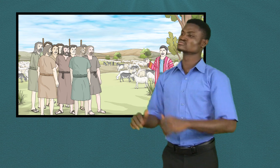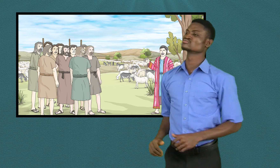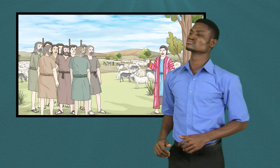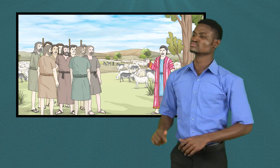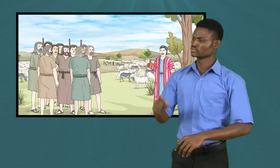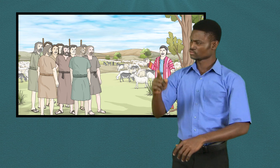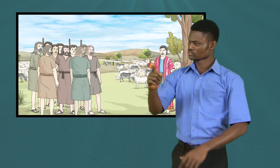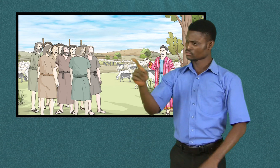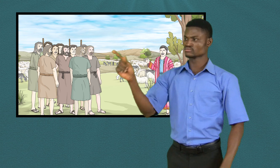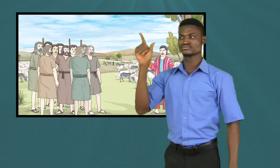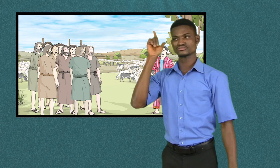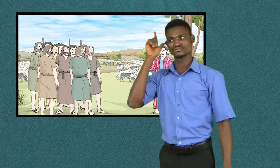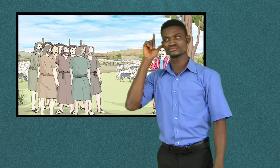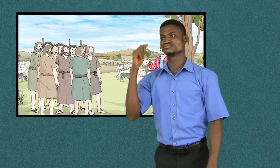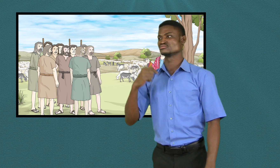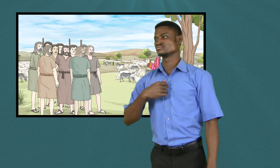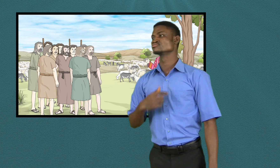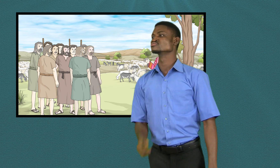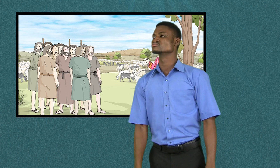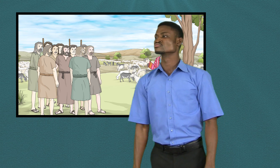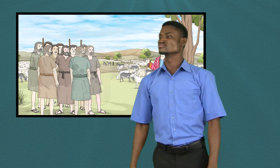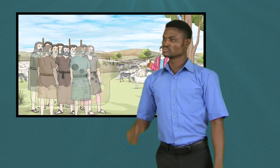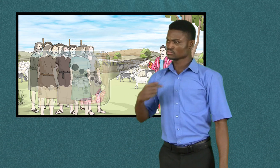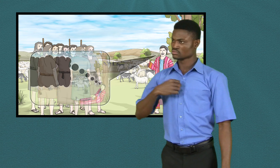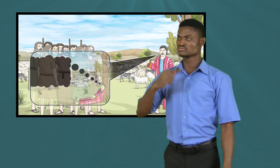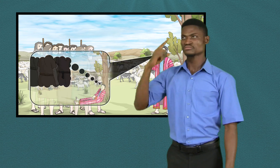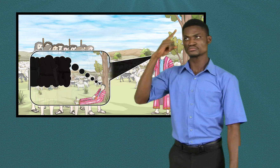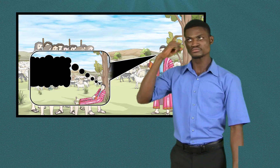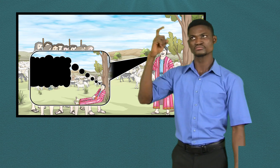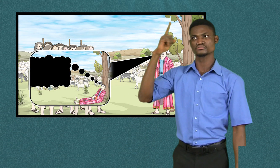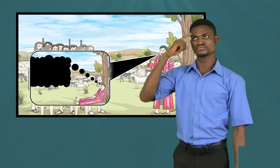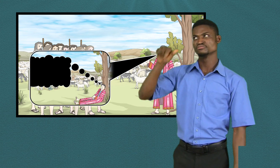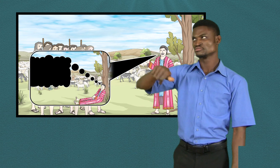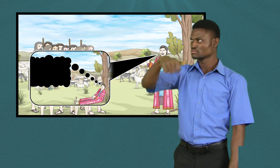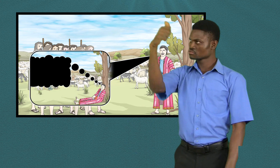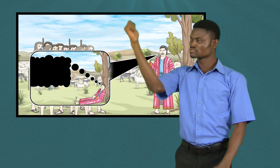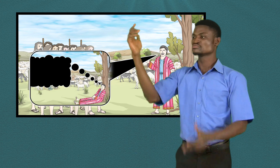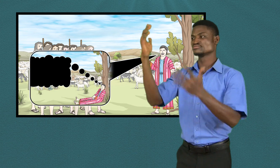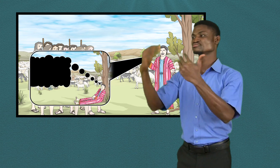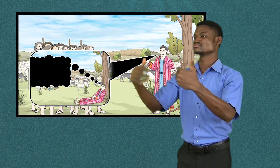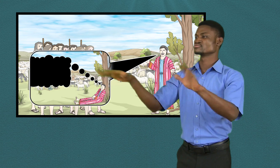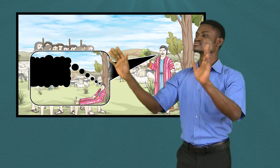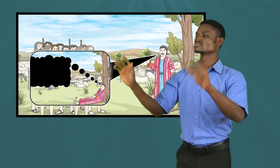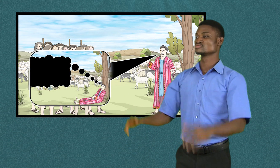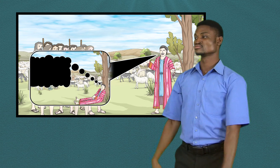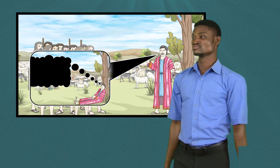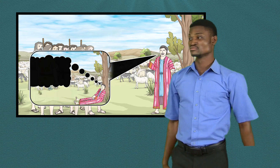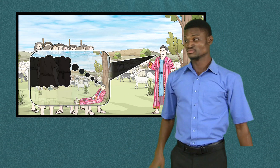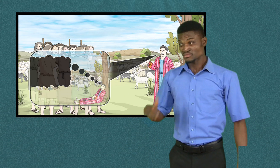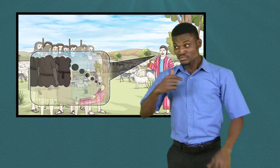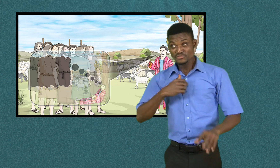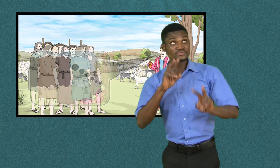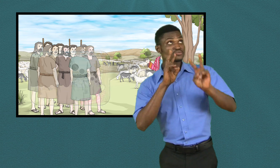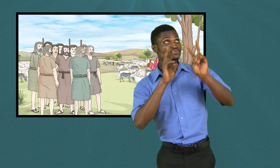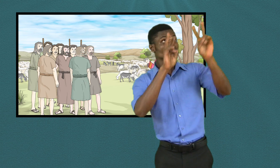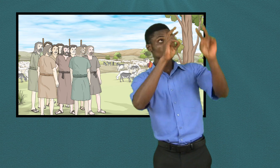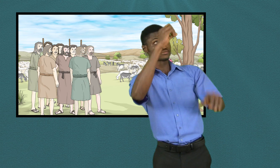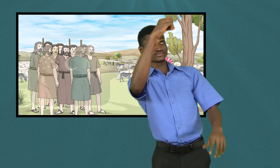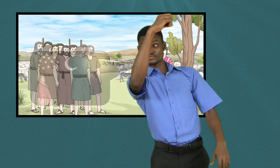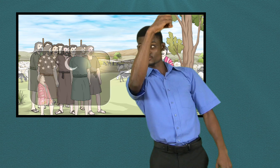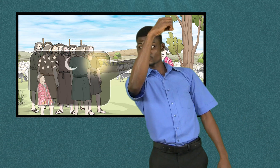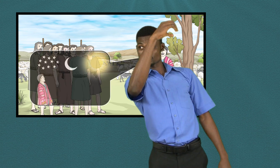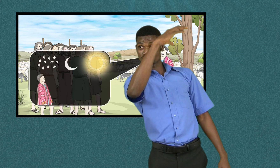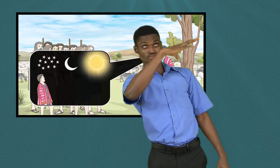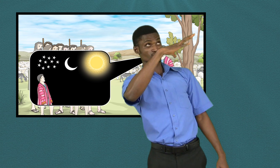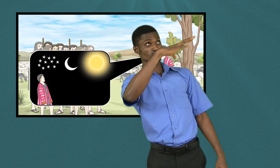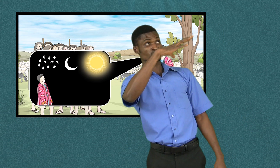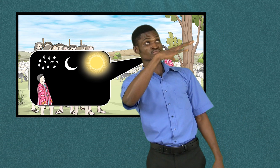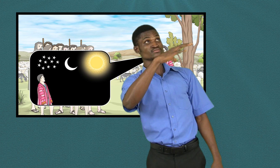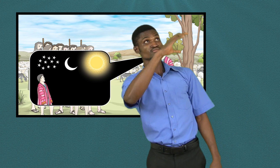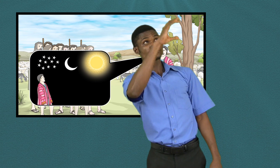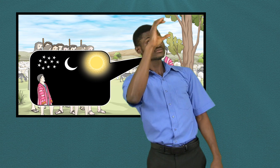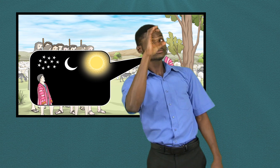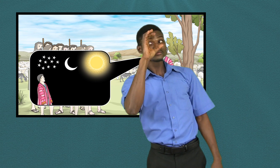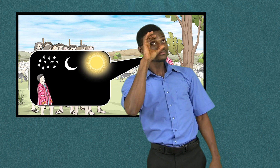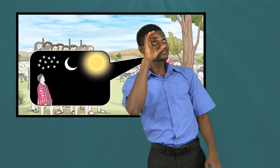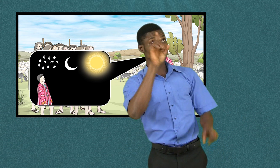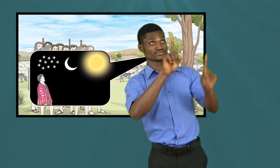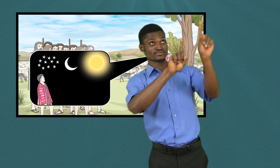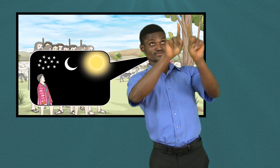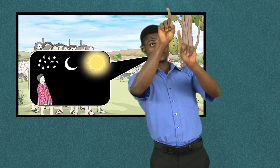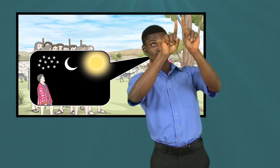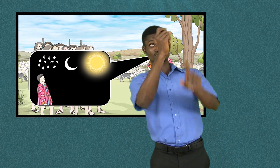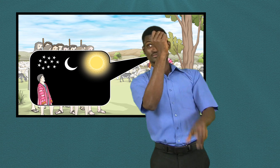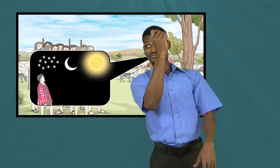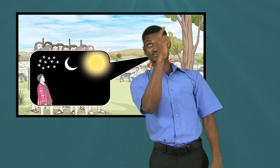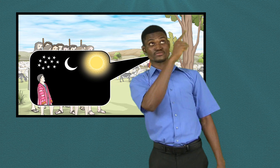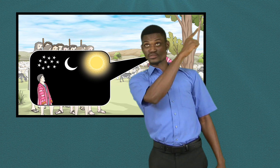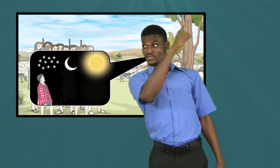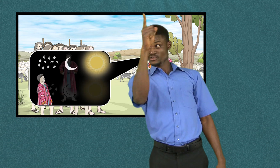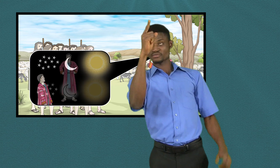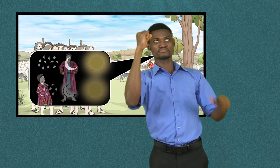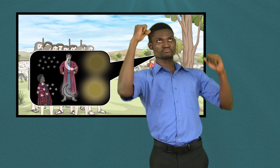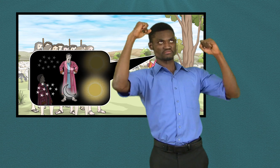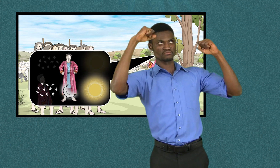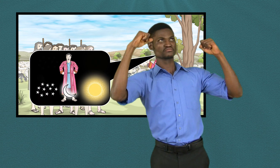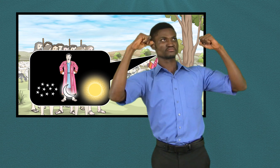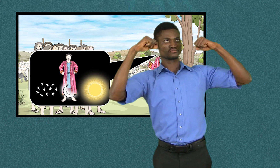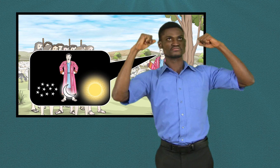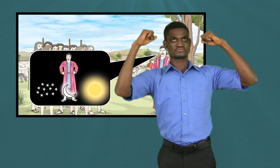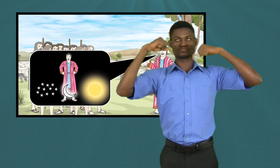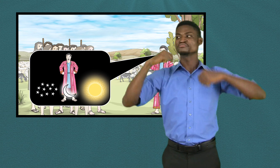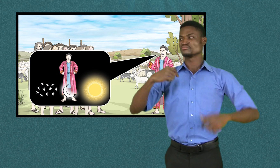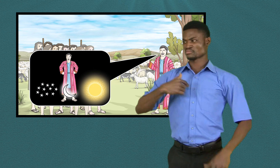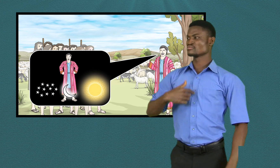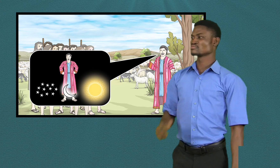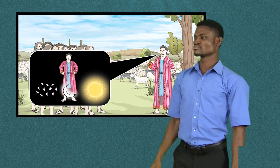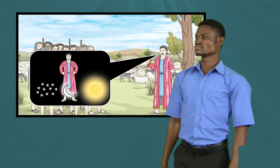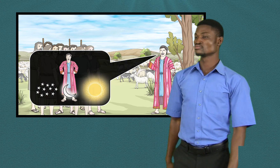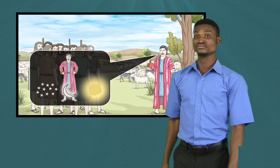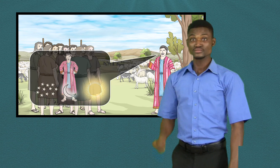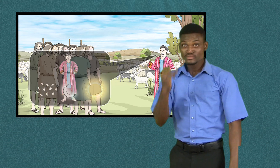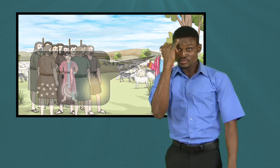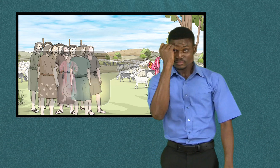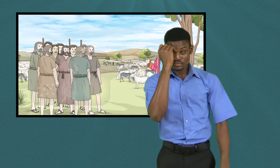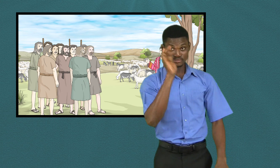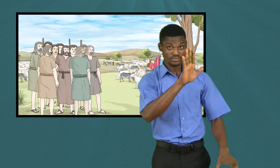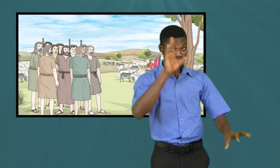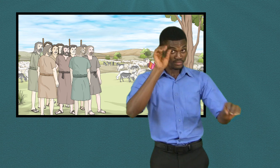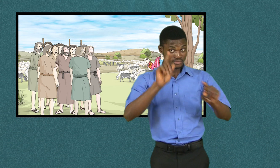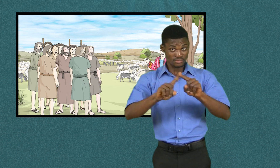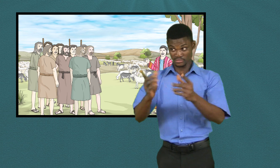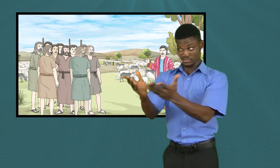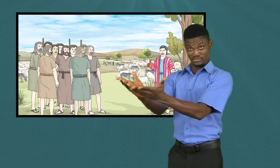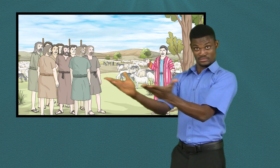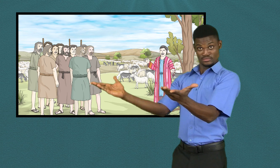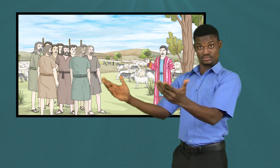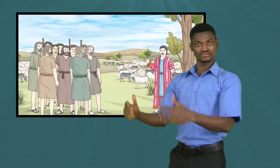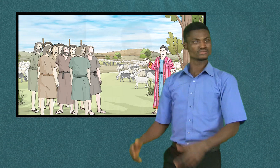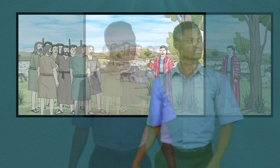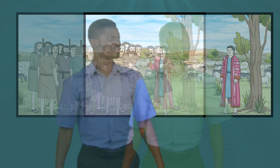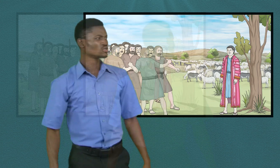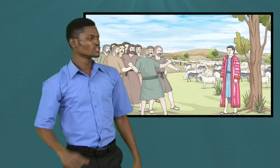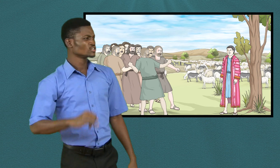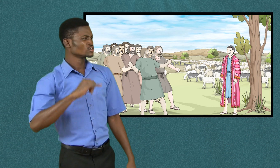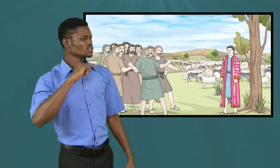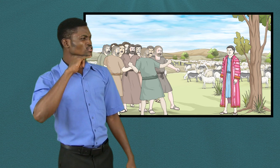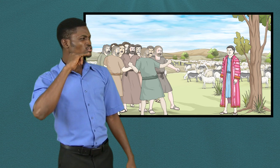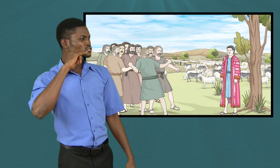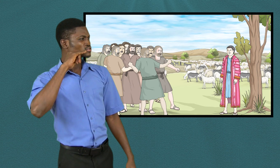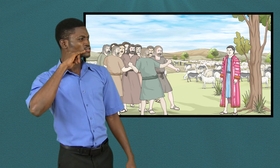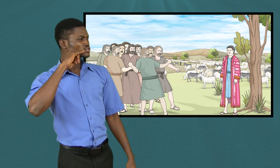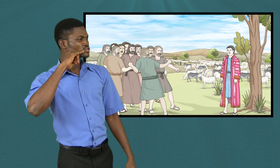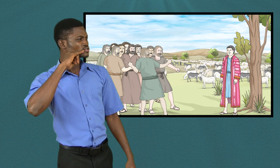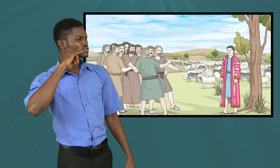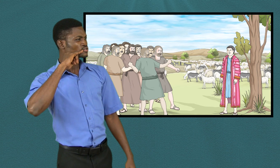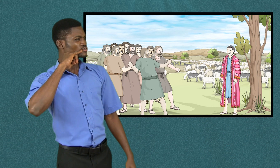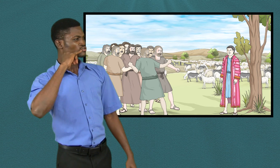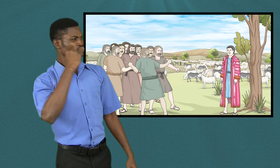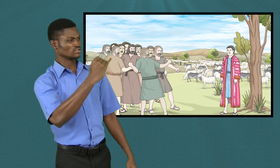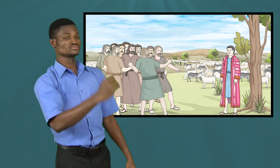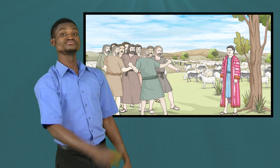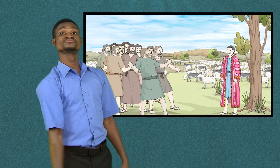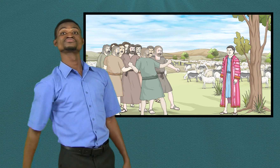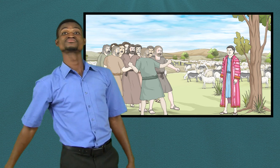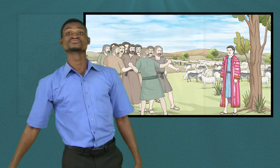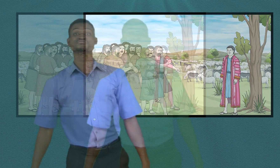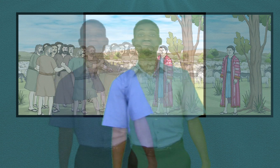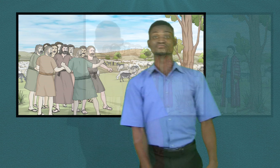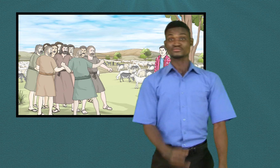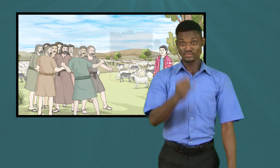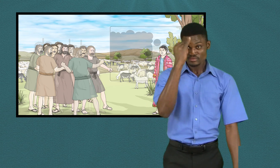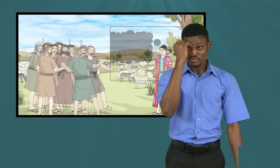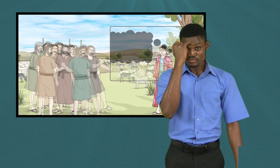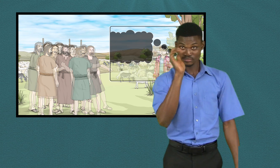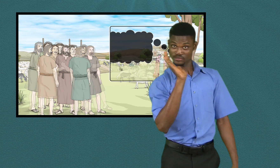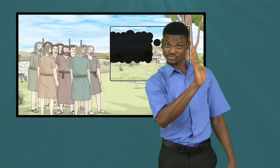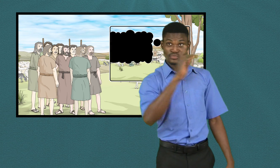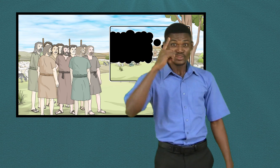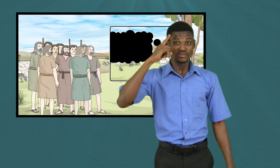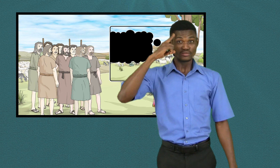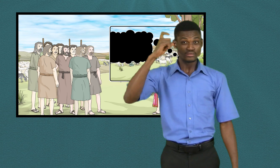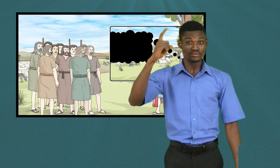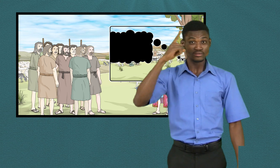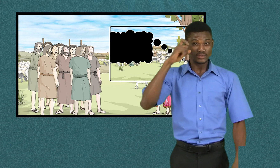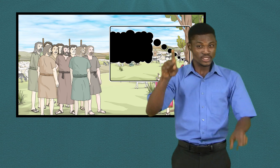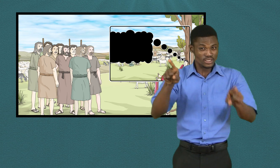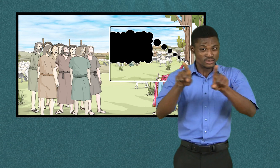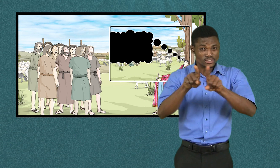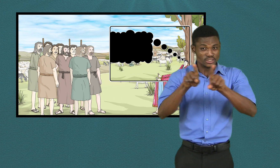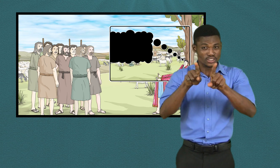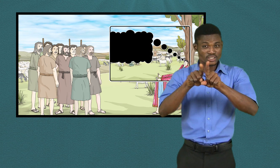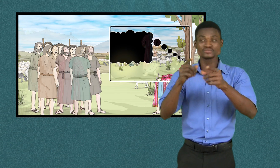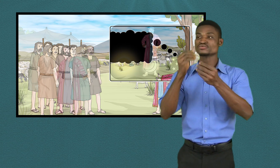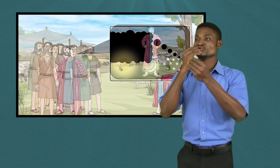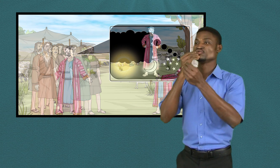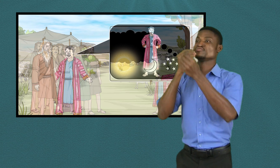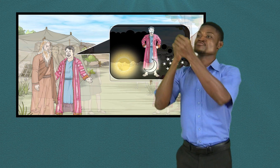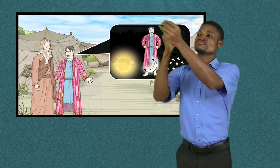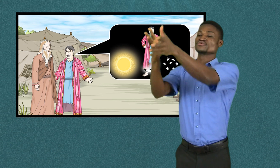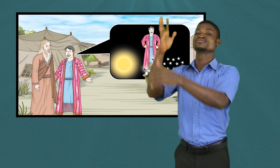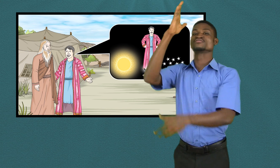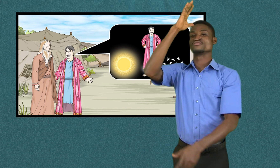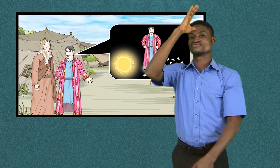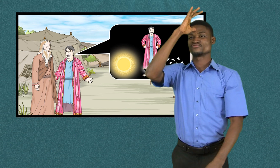“Look,” he said, “I had another dream, and this time the sun and moon and eleven stars were bowing down to me.”